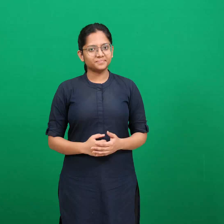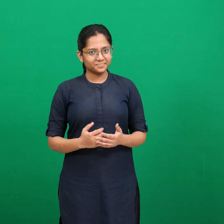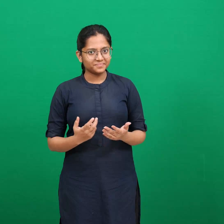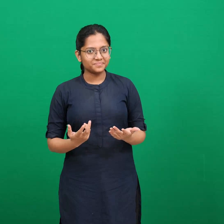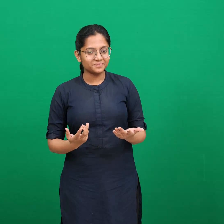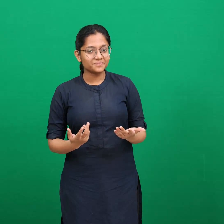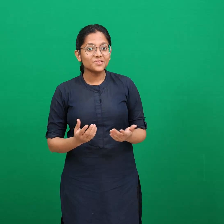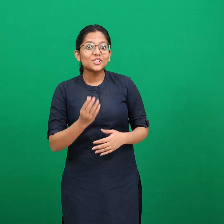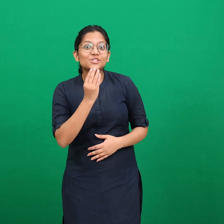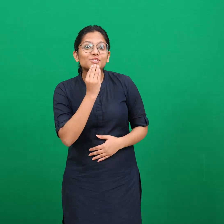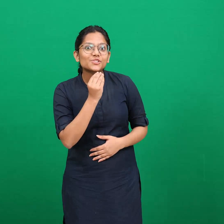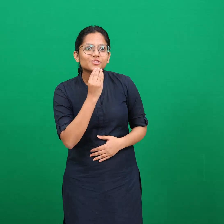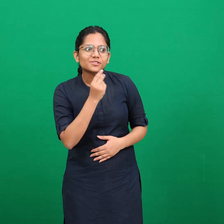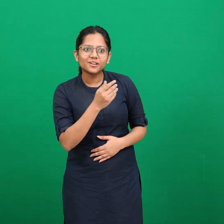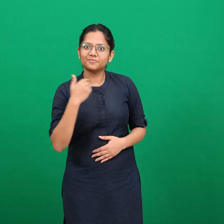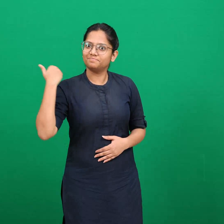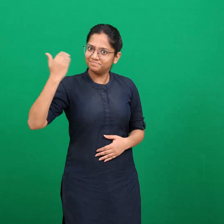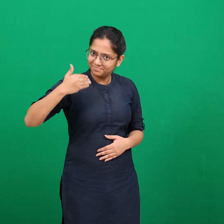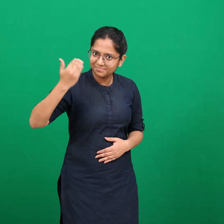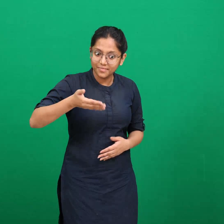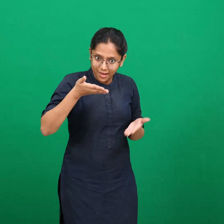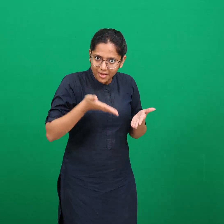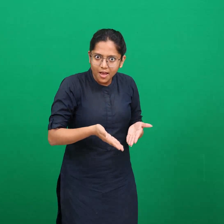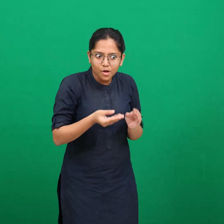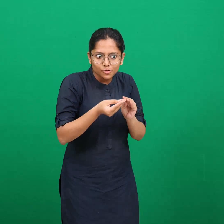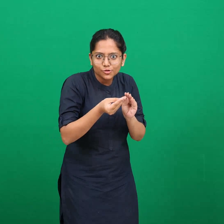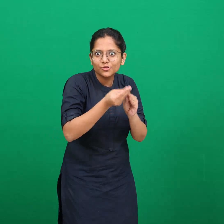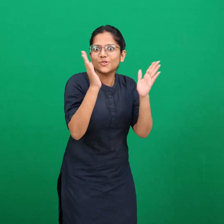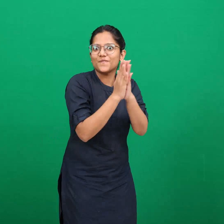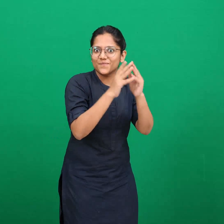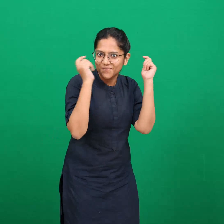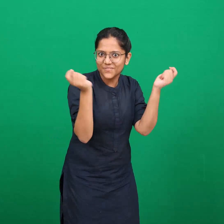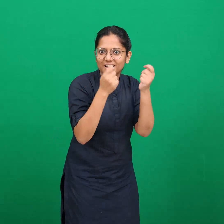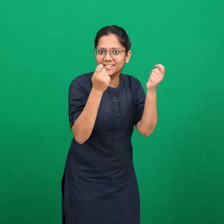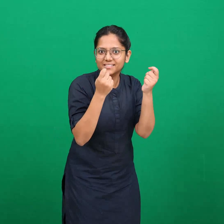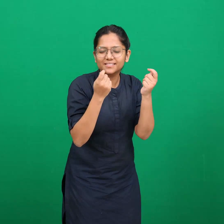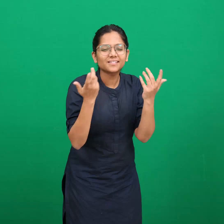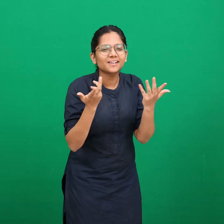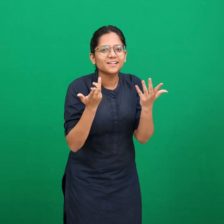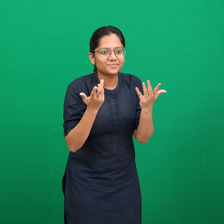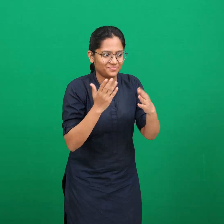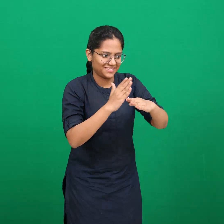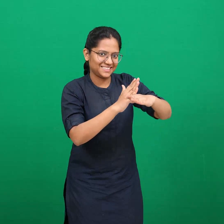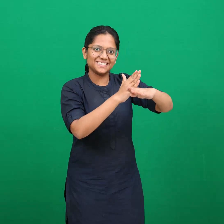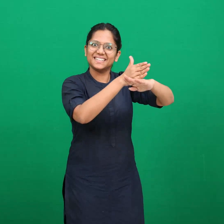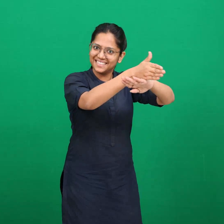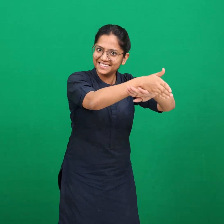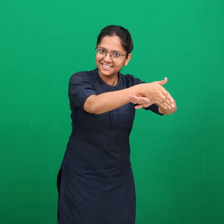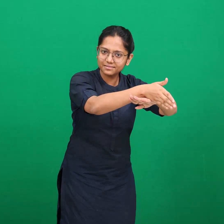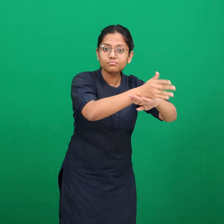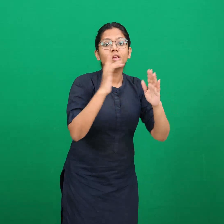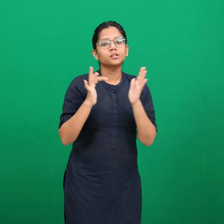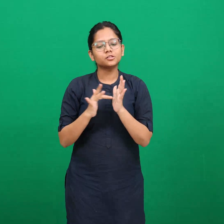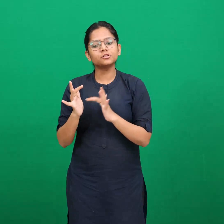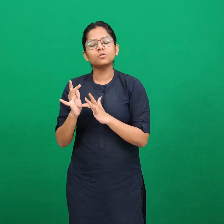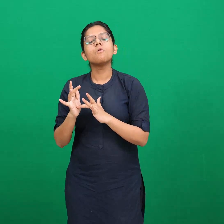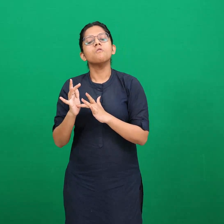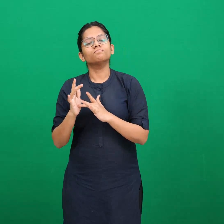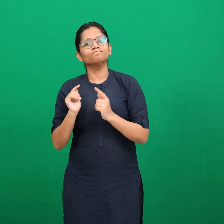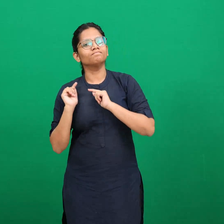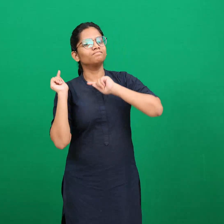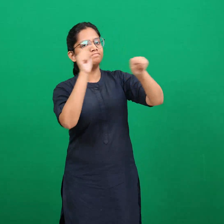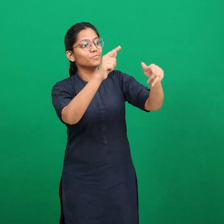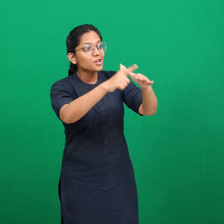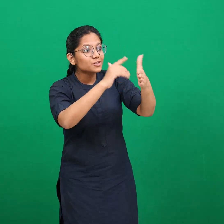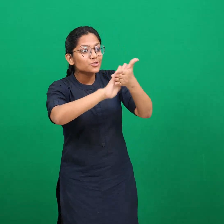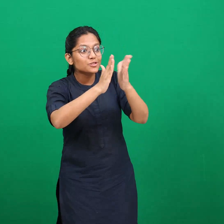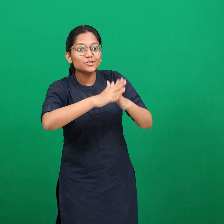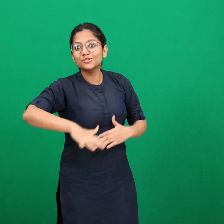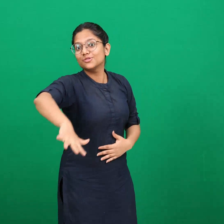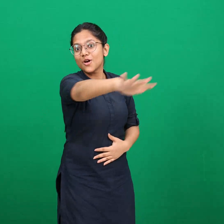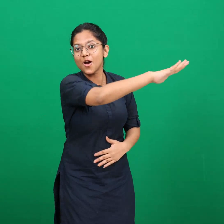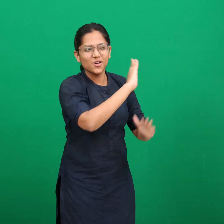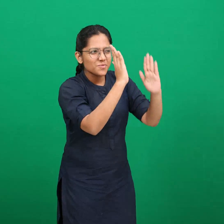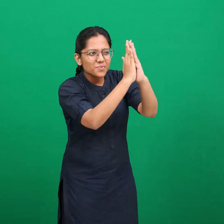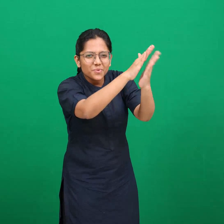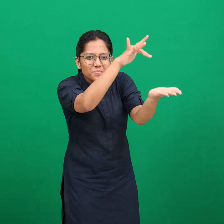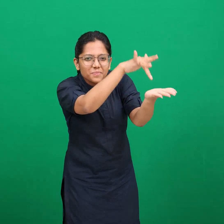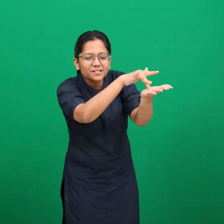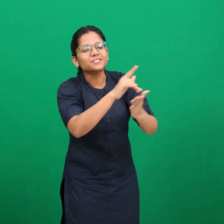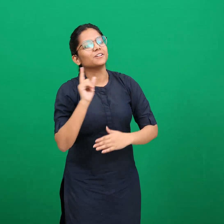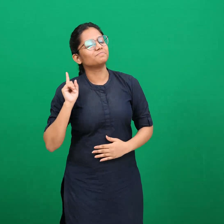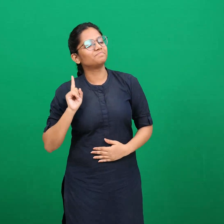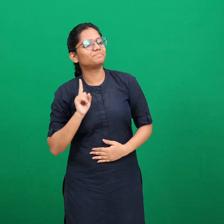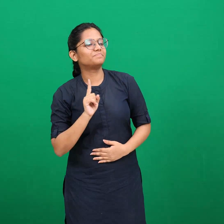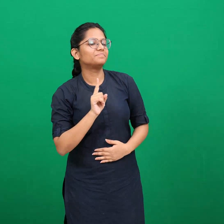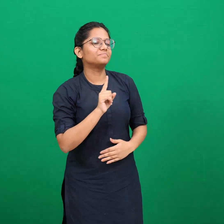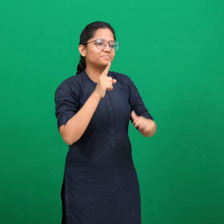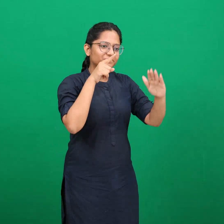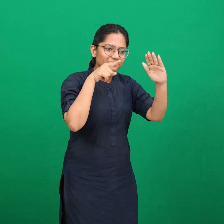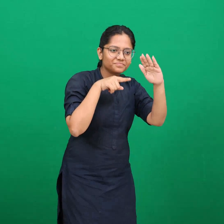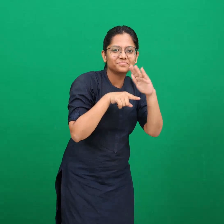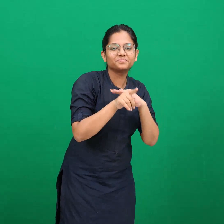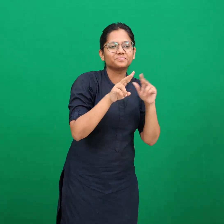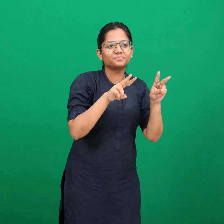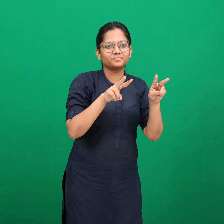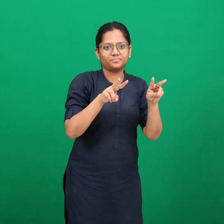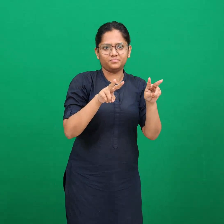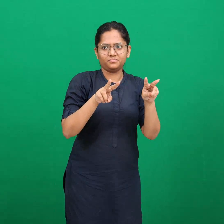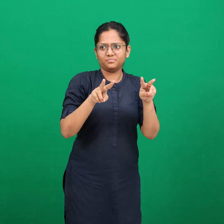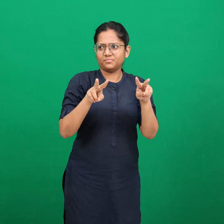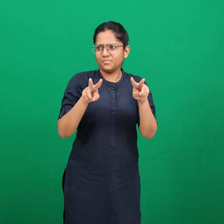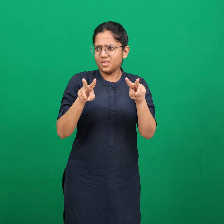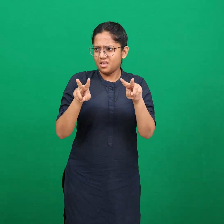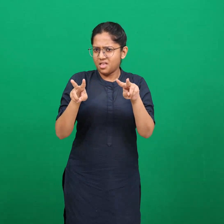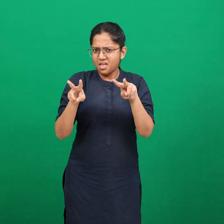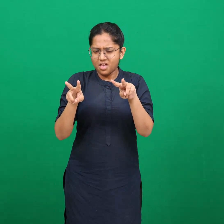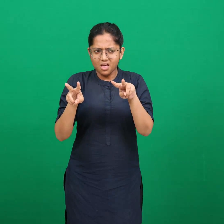When the Jewish Passover was near, Jesus went up to Jerusalem.